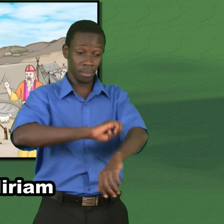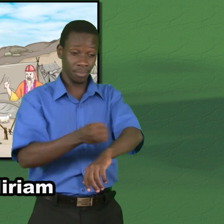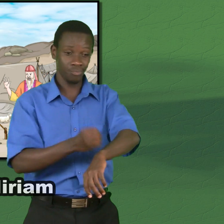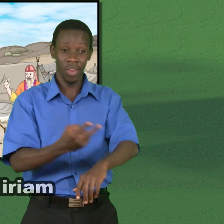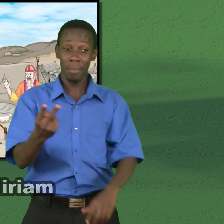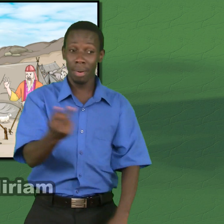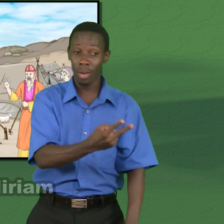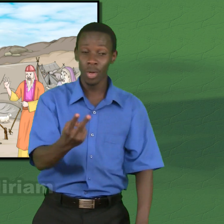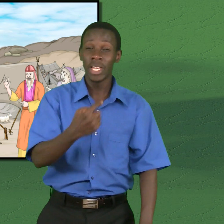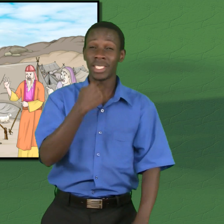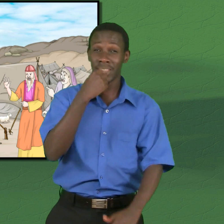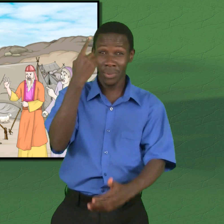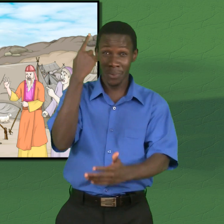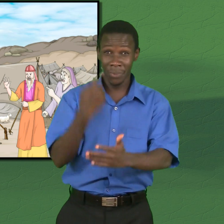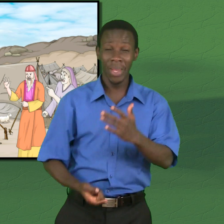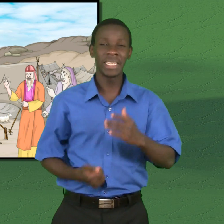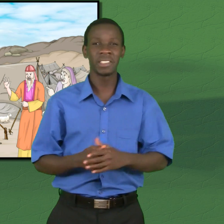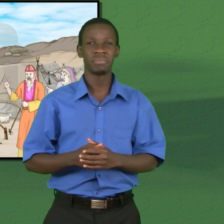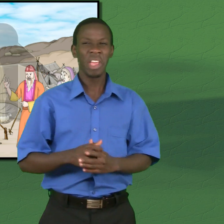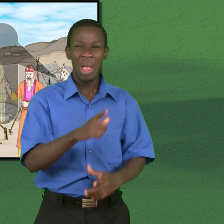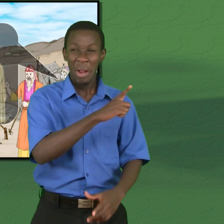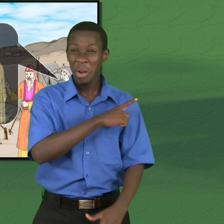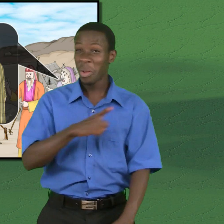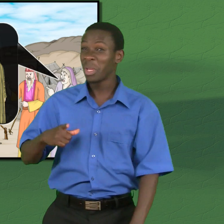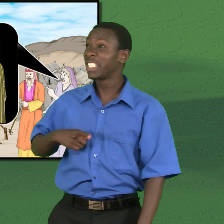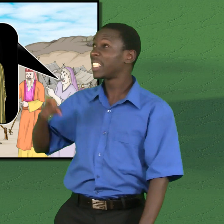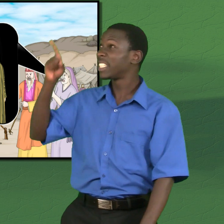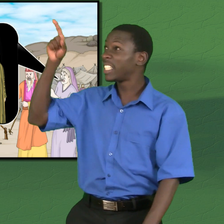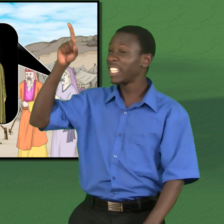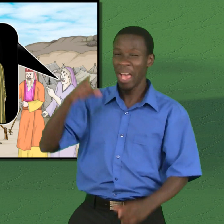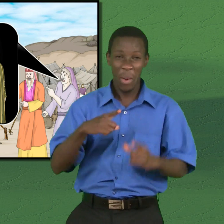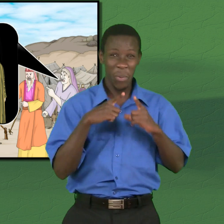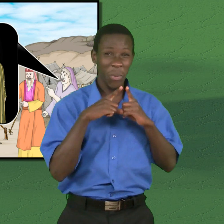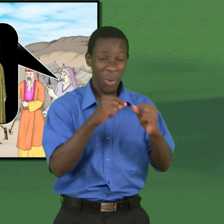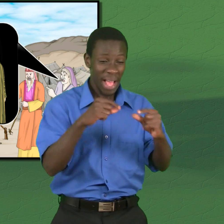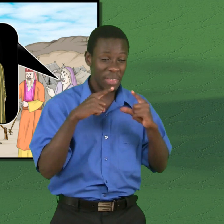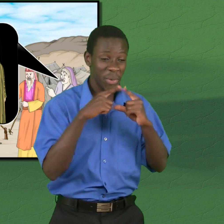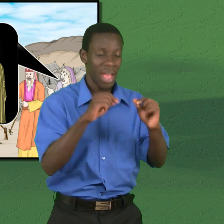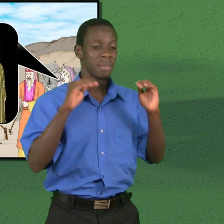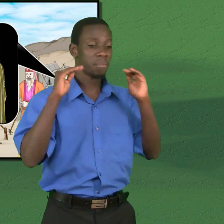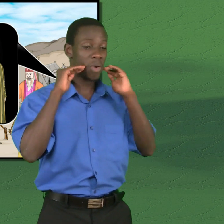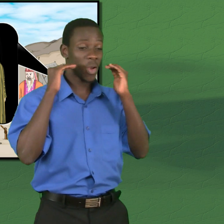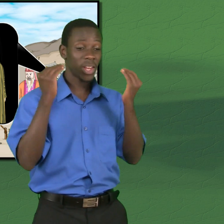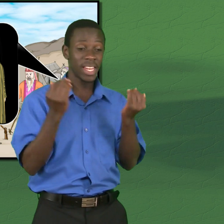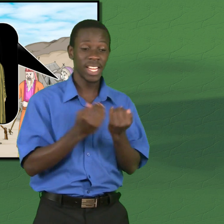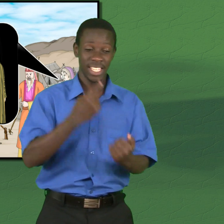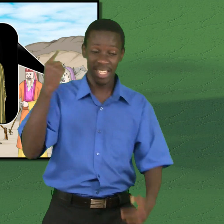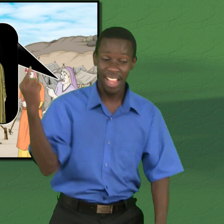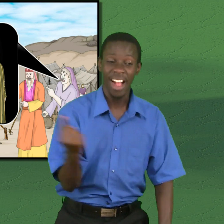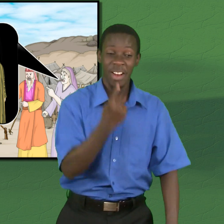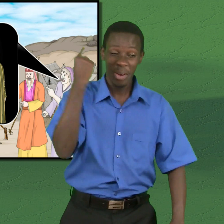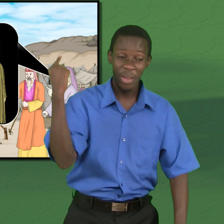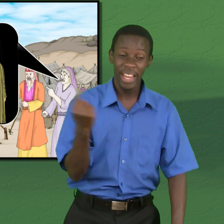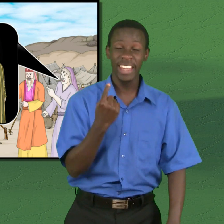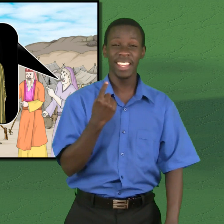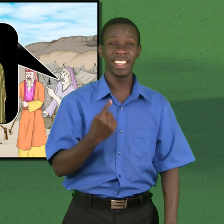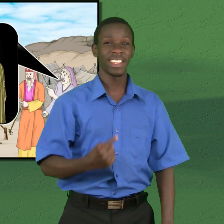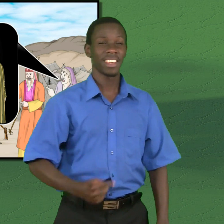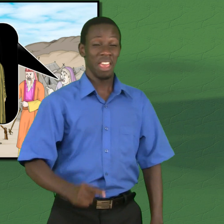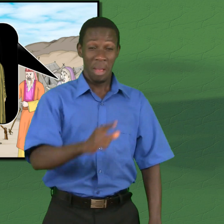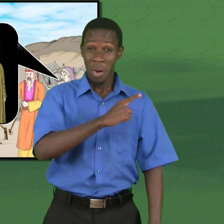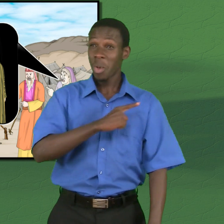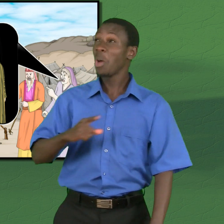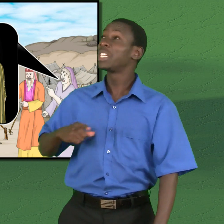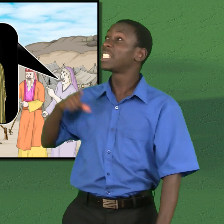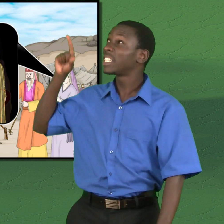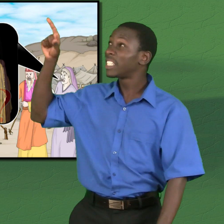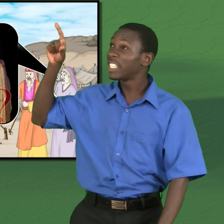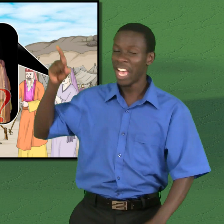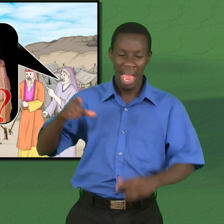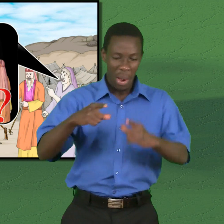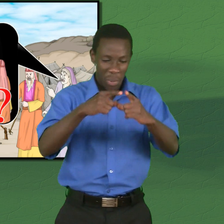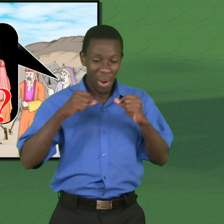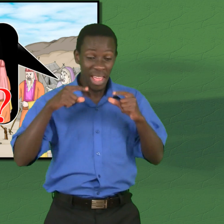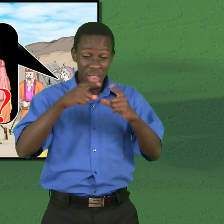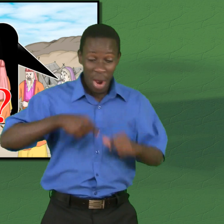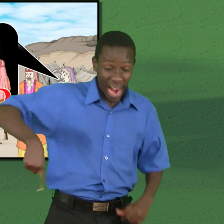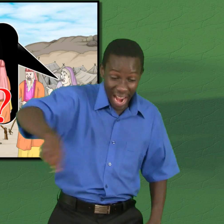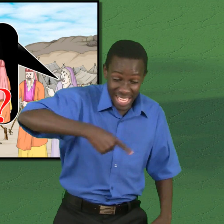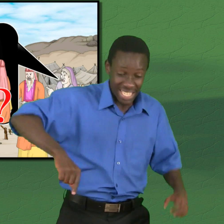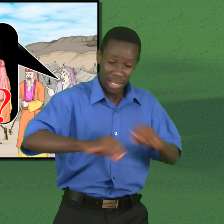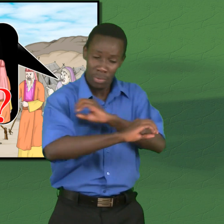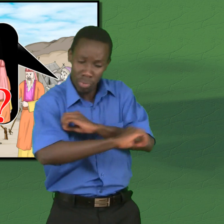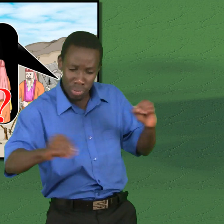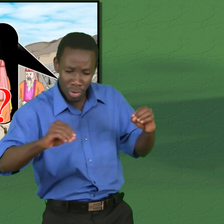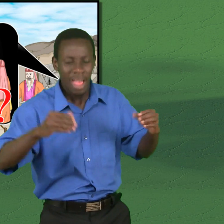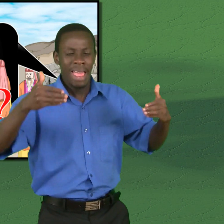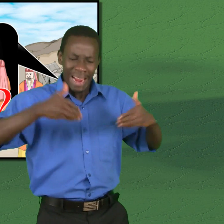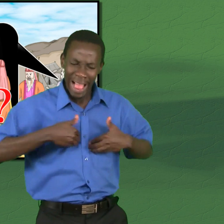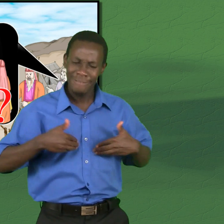“Does the LORD speak only through Moses?” they said.